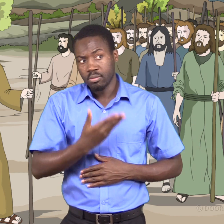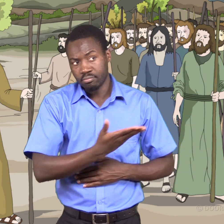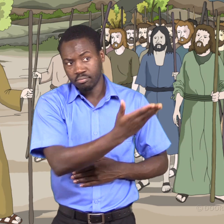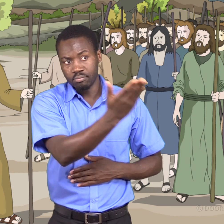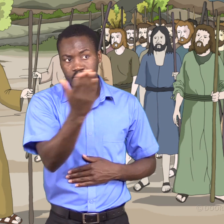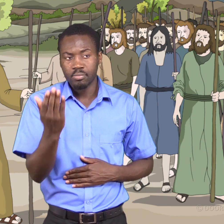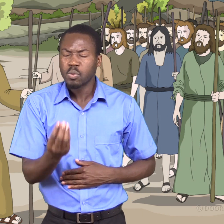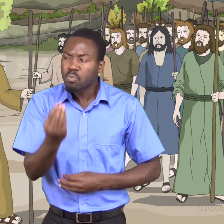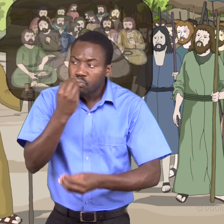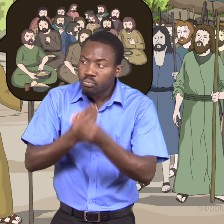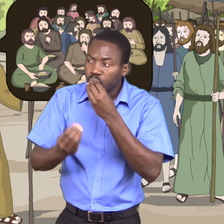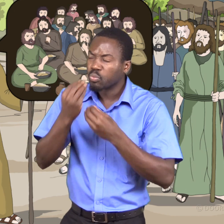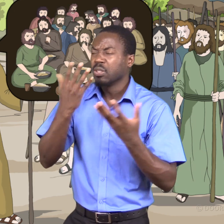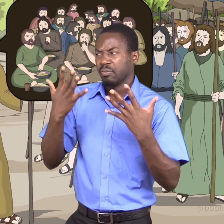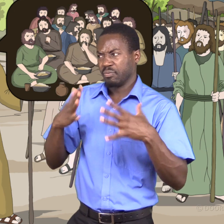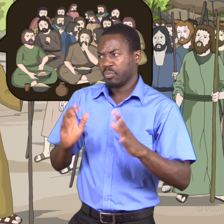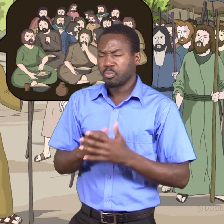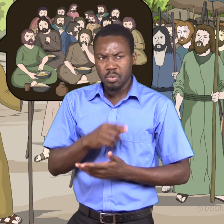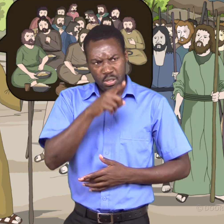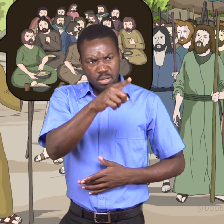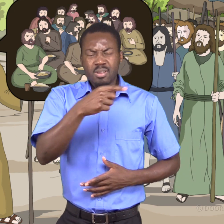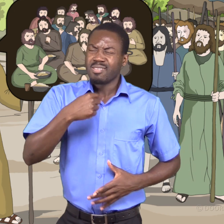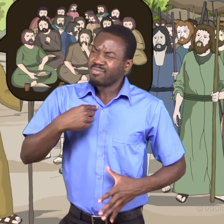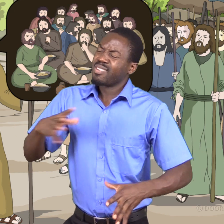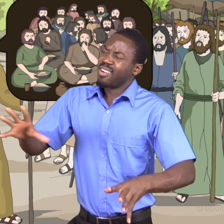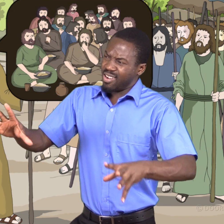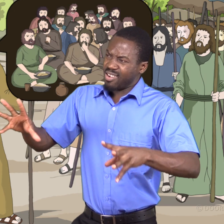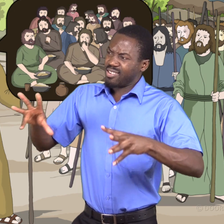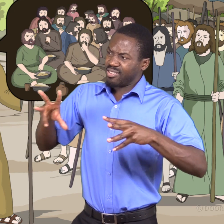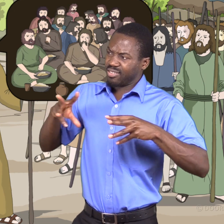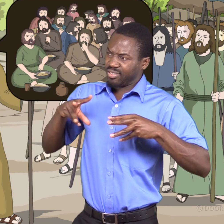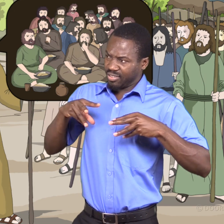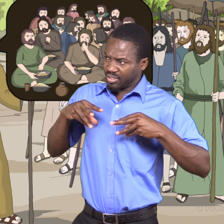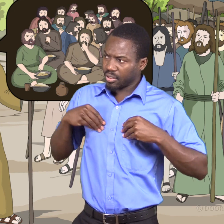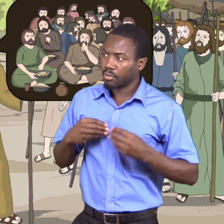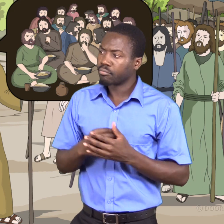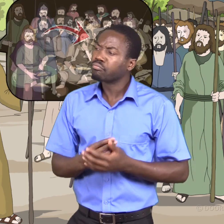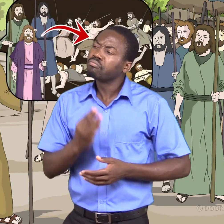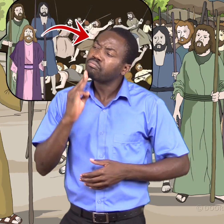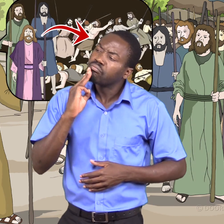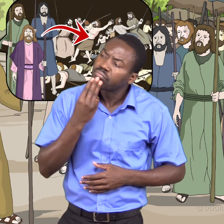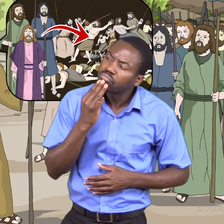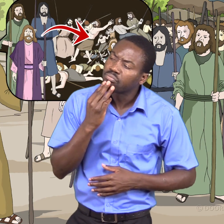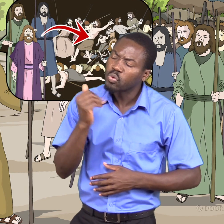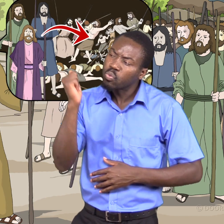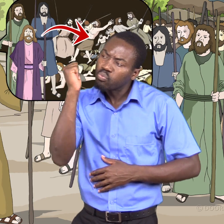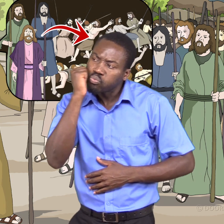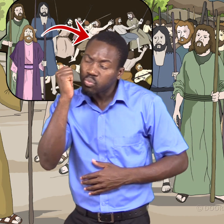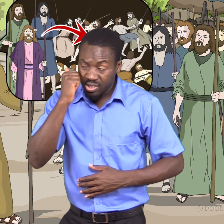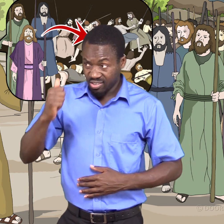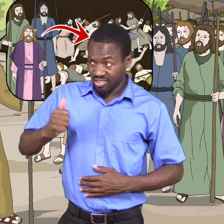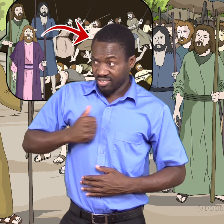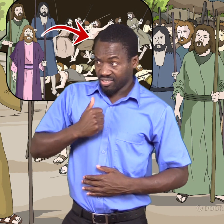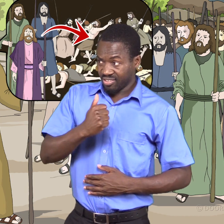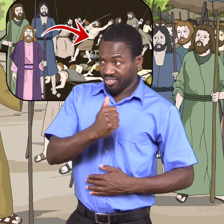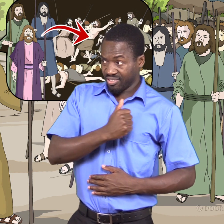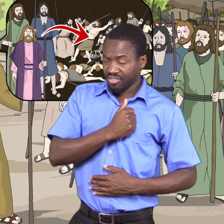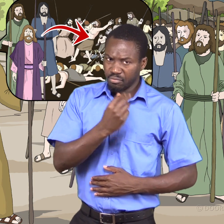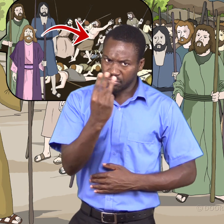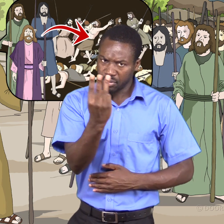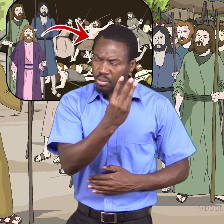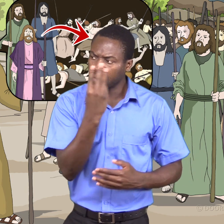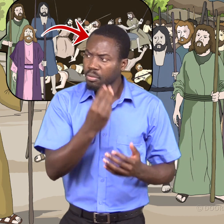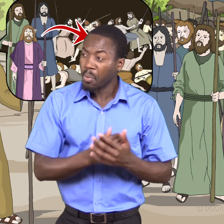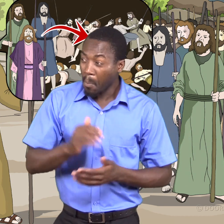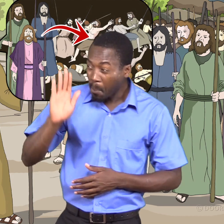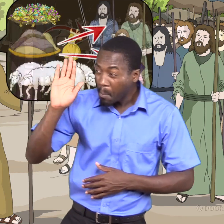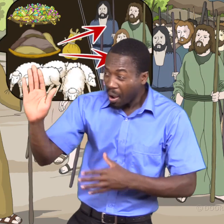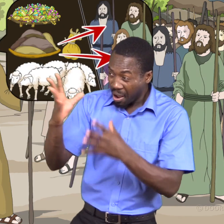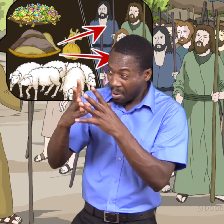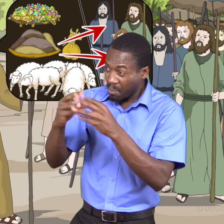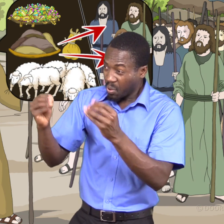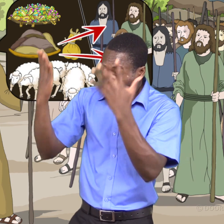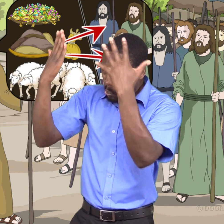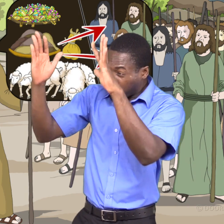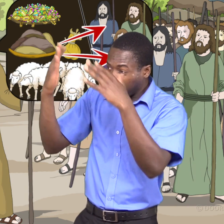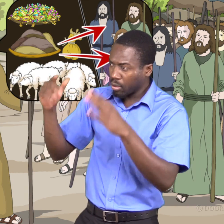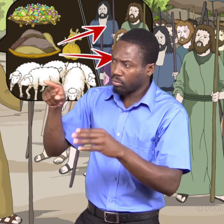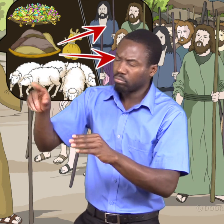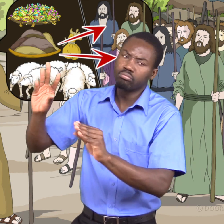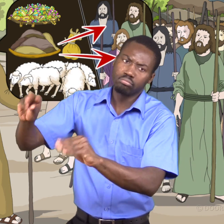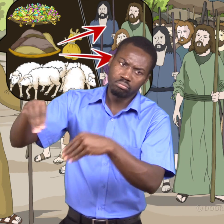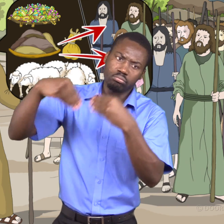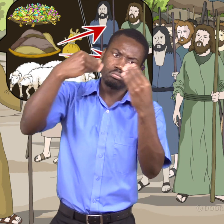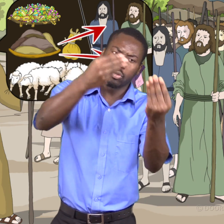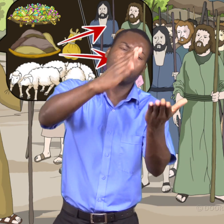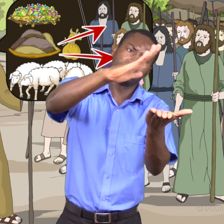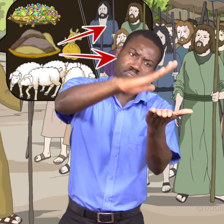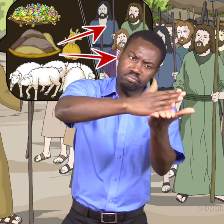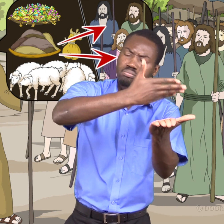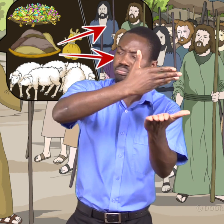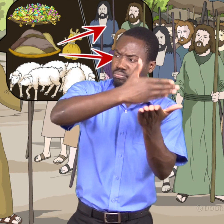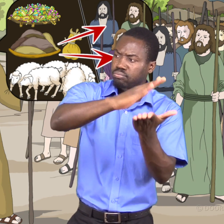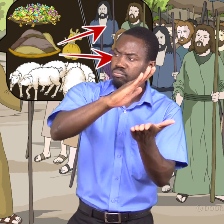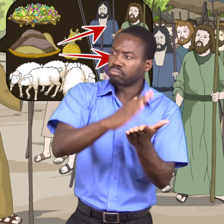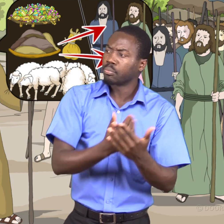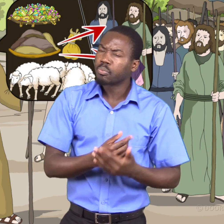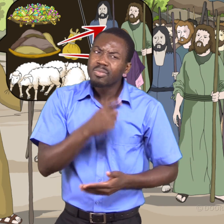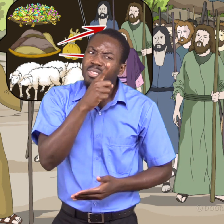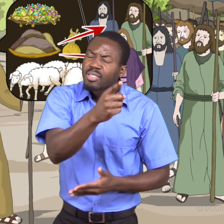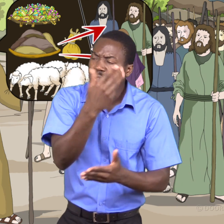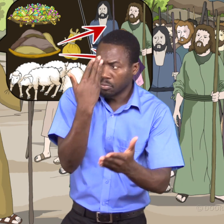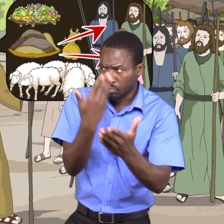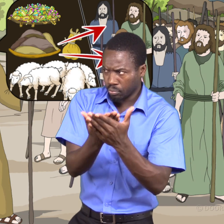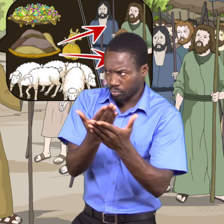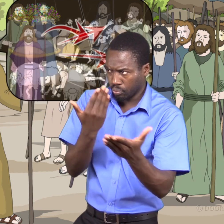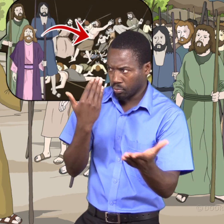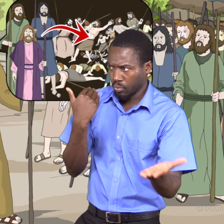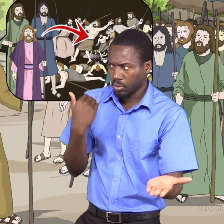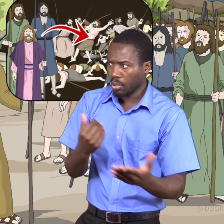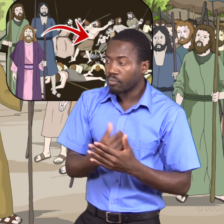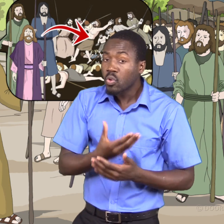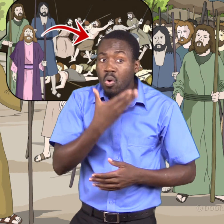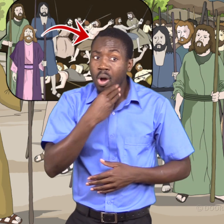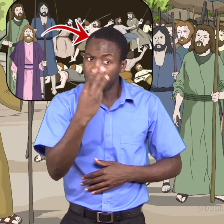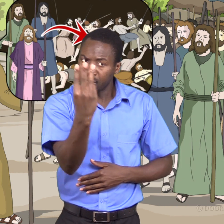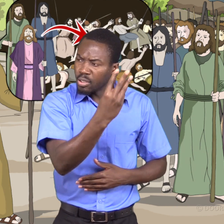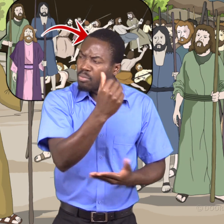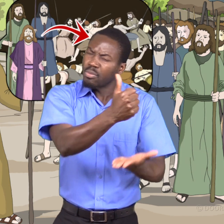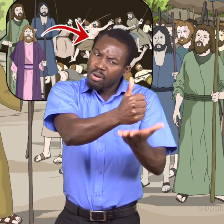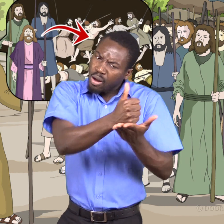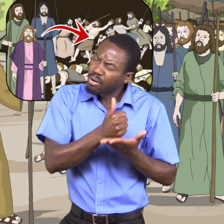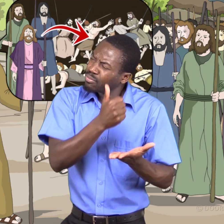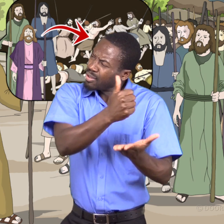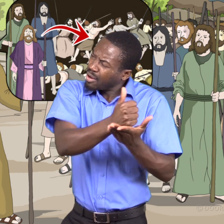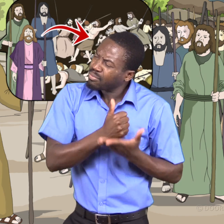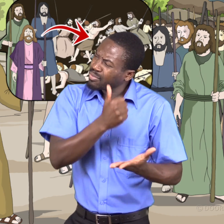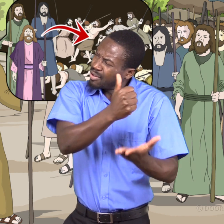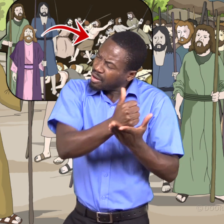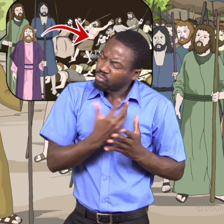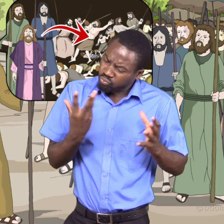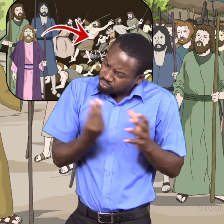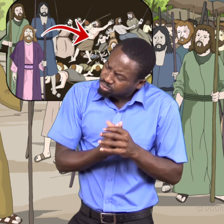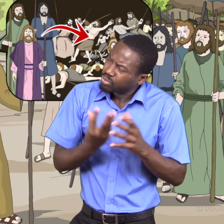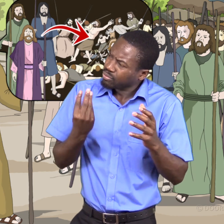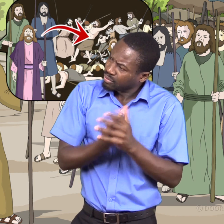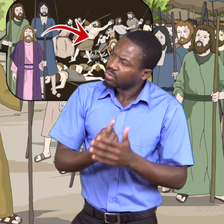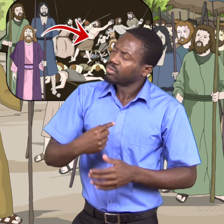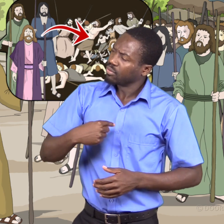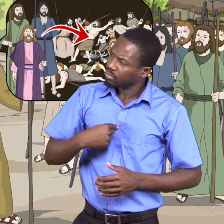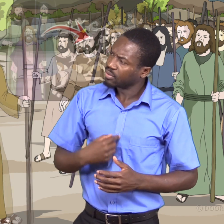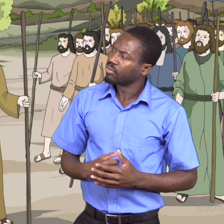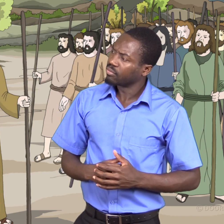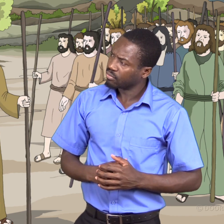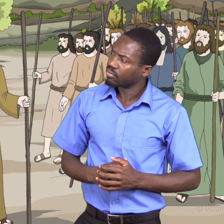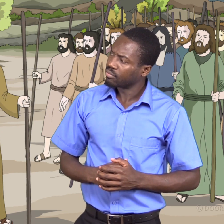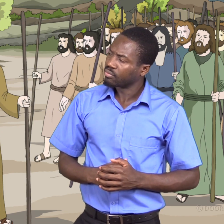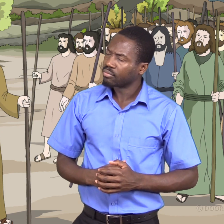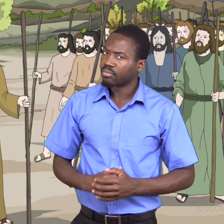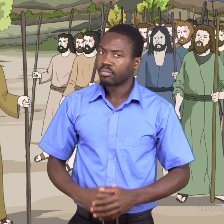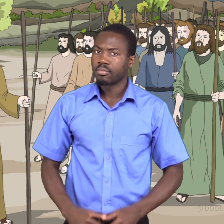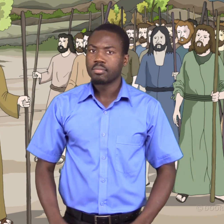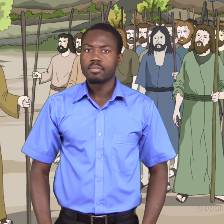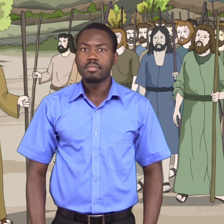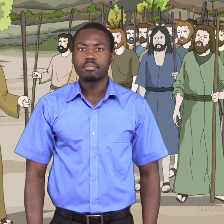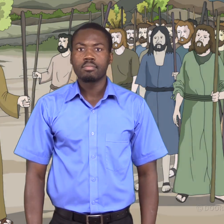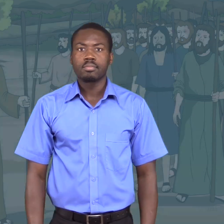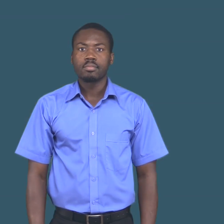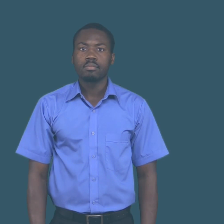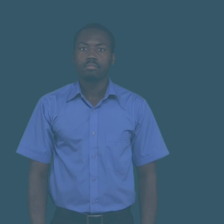I will accept nothing but what my men have eaten and the share for the men who went with me—Aner, Eshcol, and Mamre. They may take their portion.”